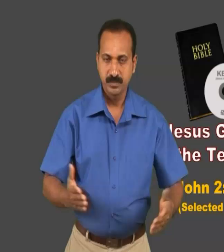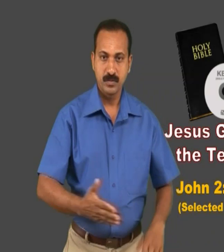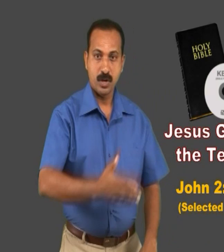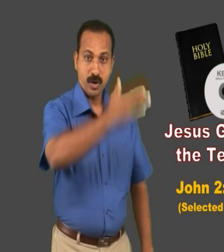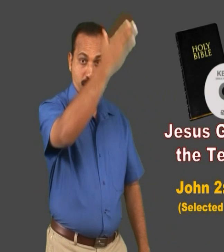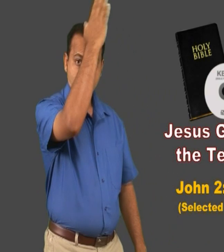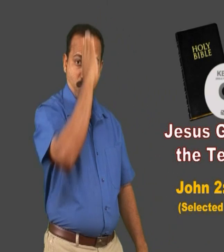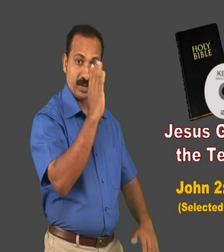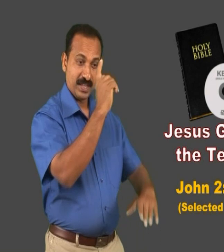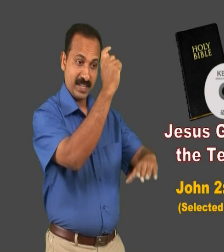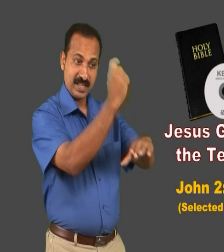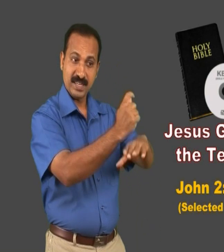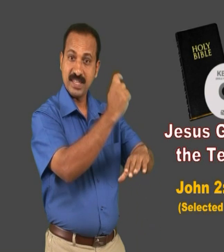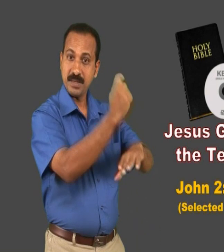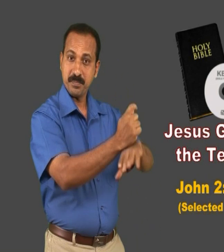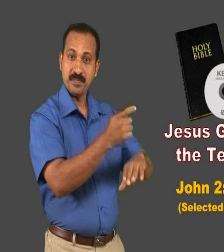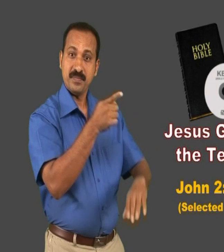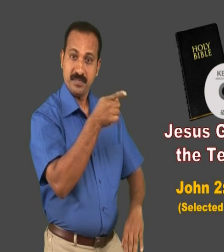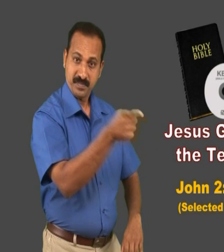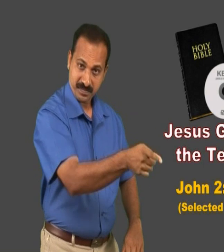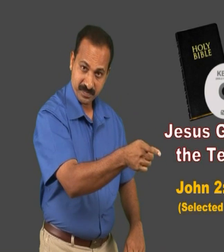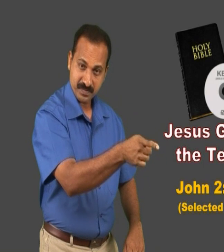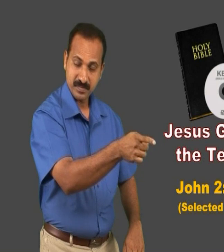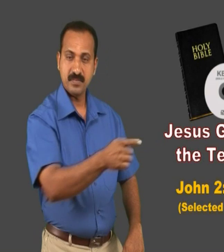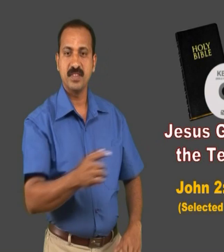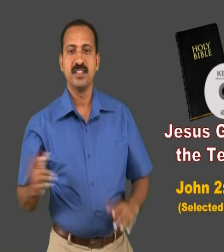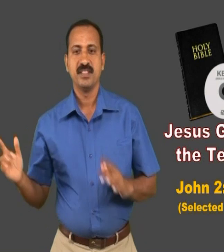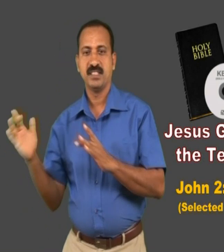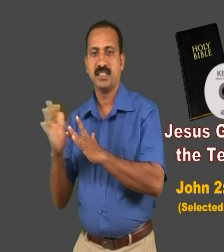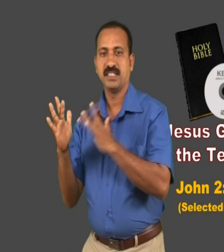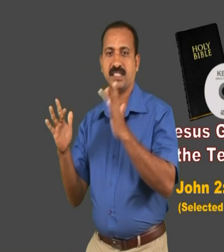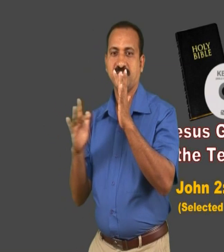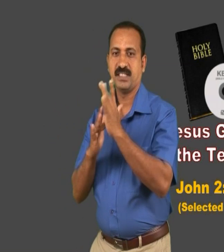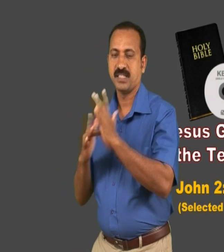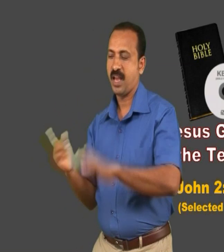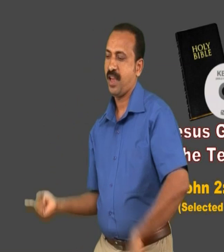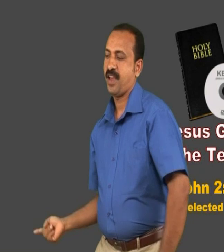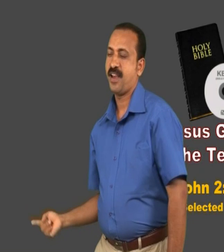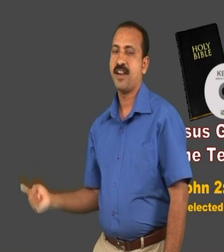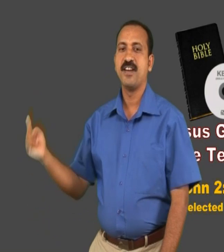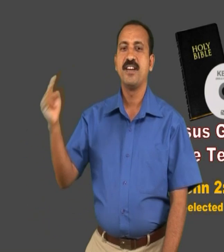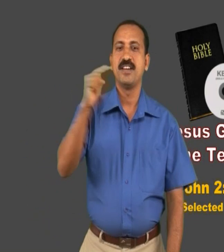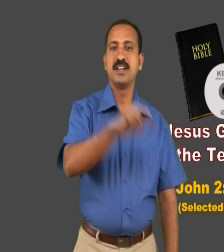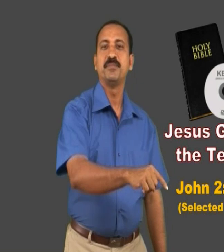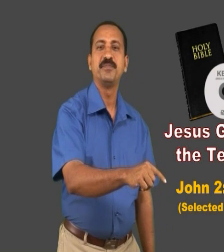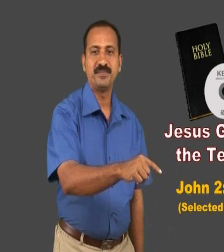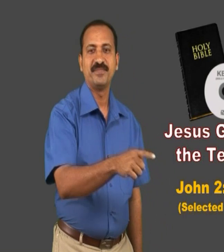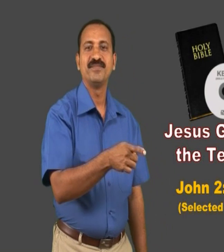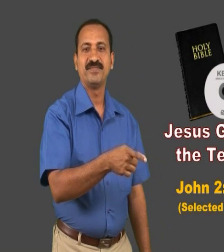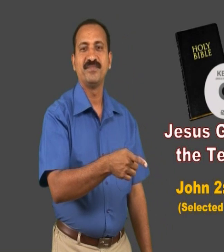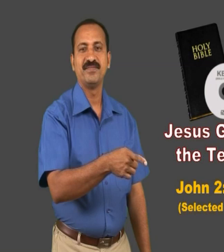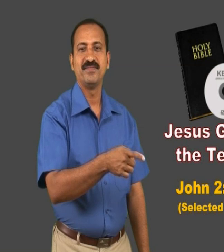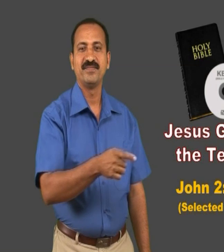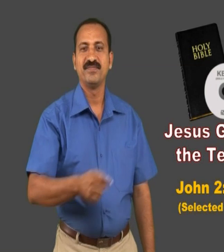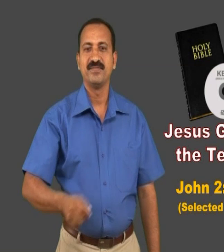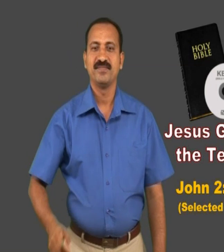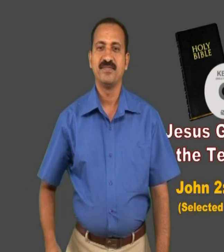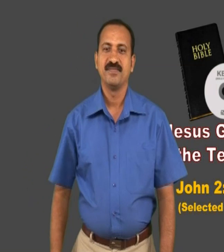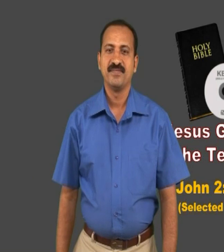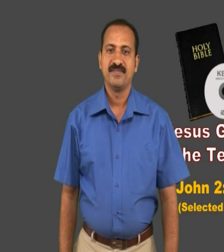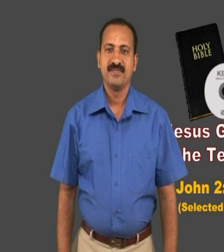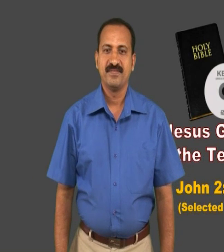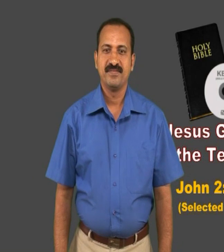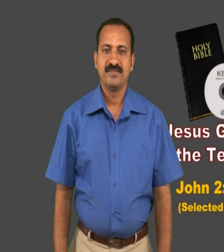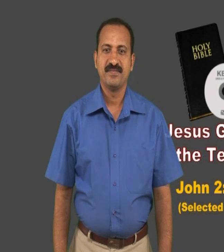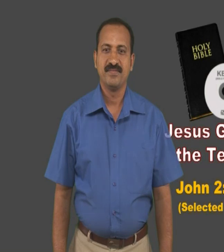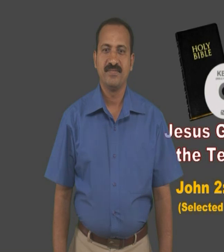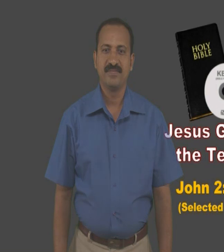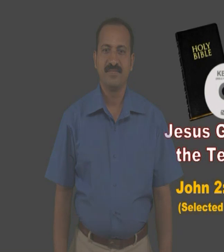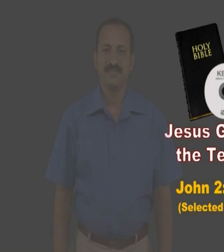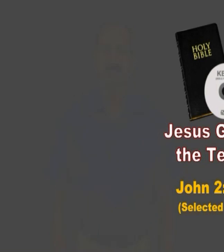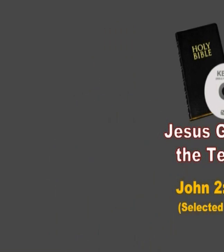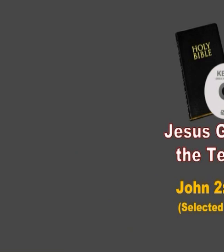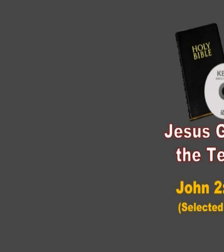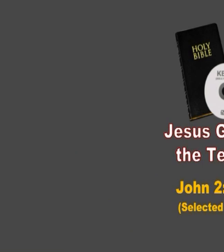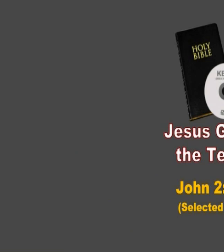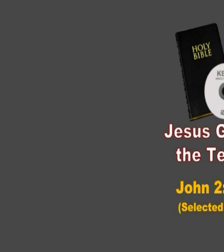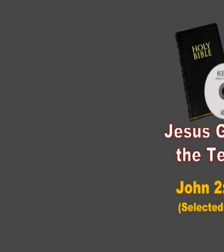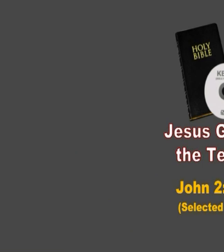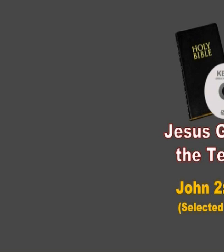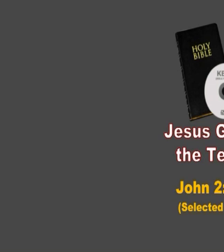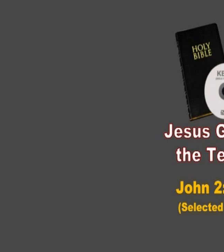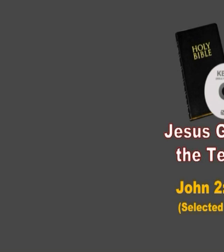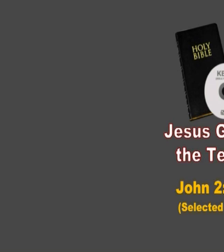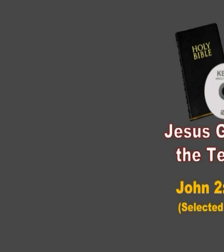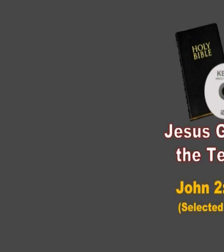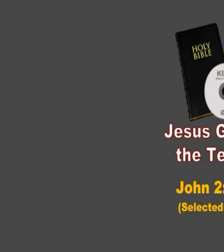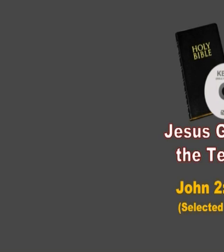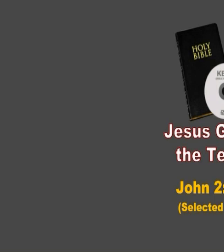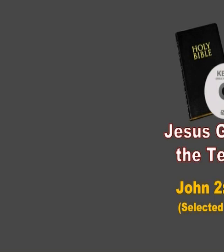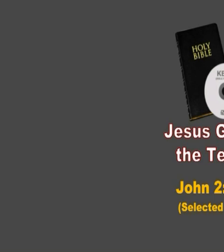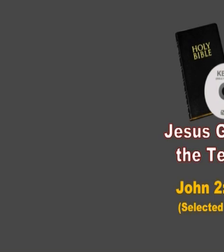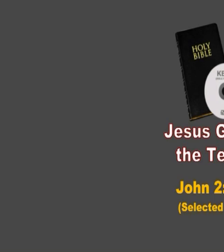Jesus goes to the temple